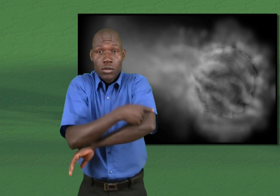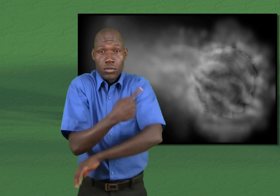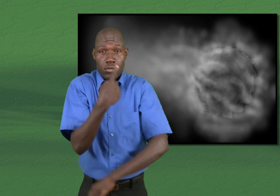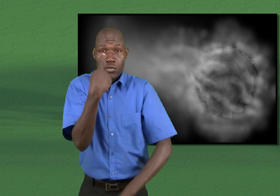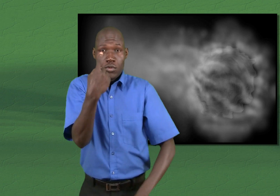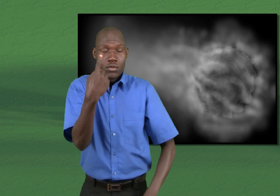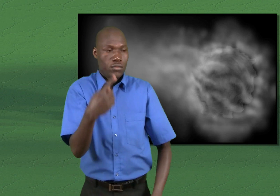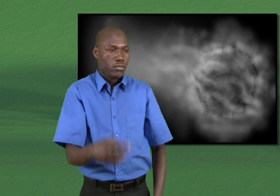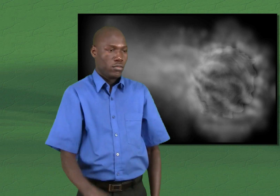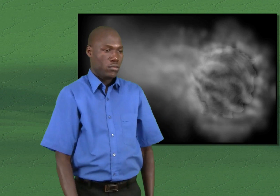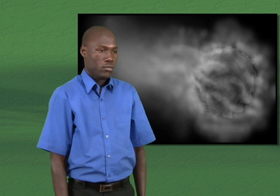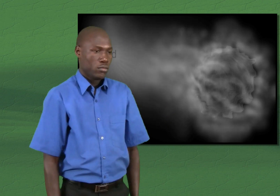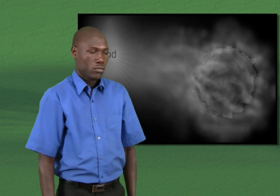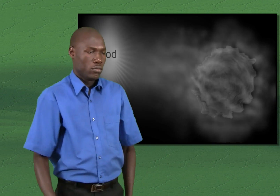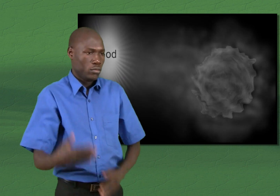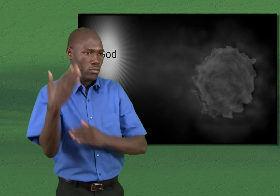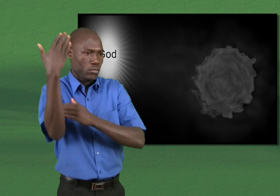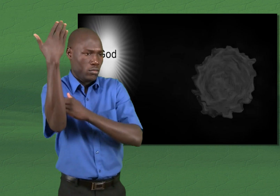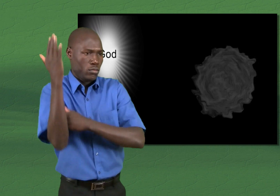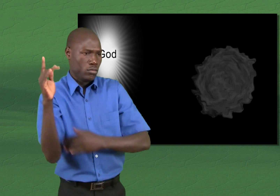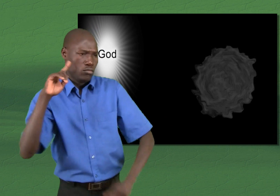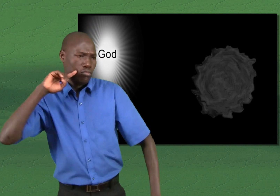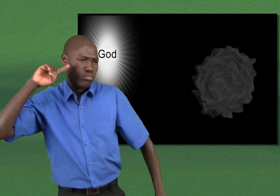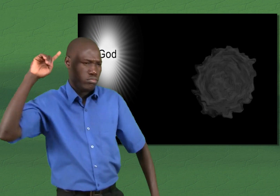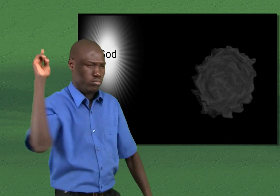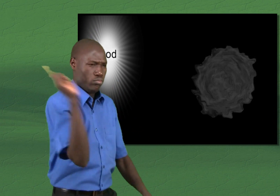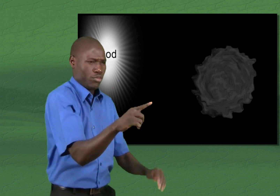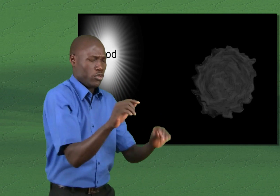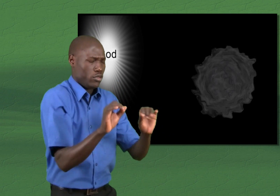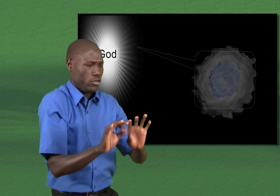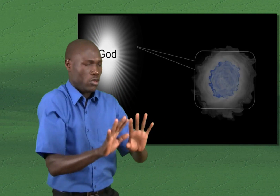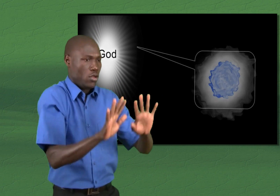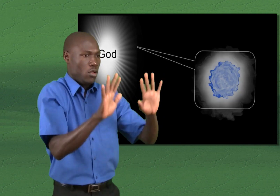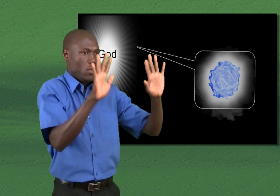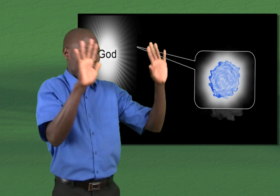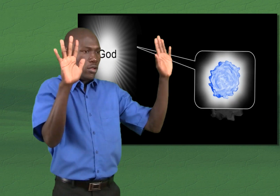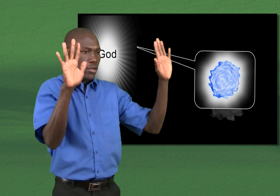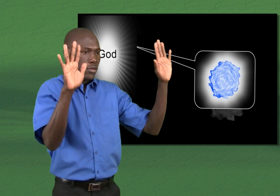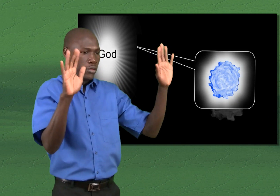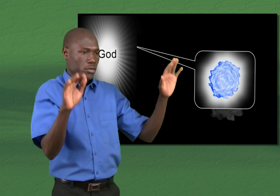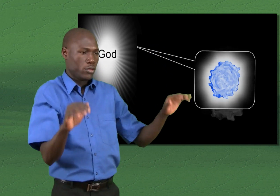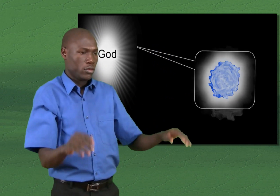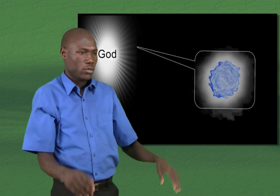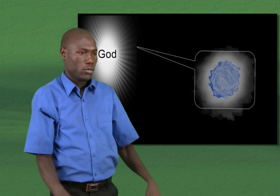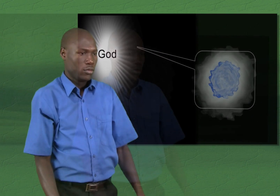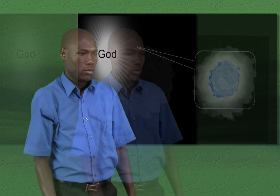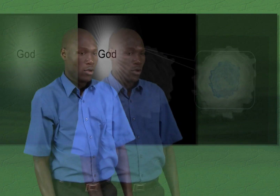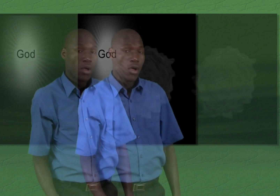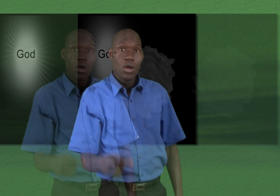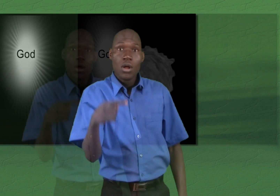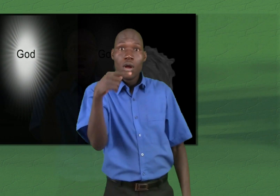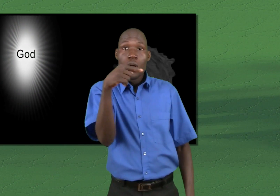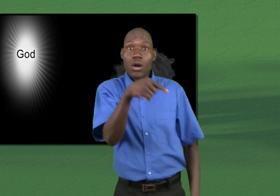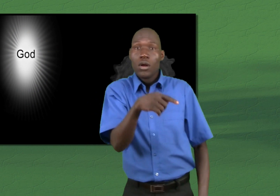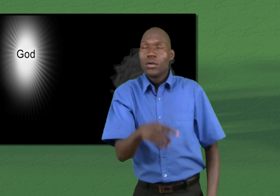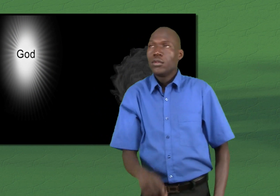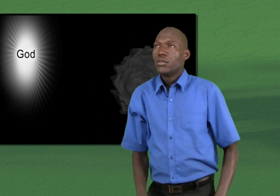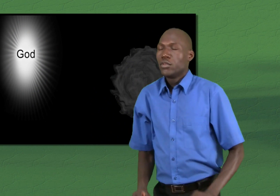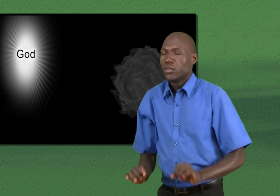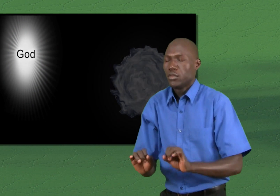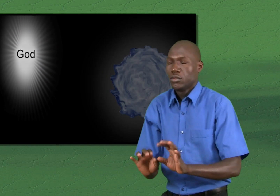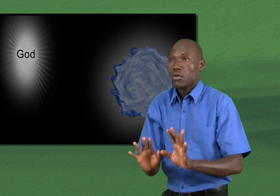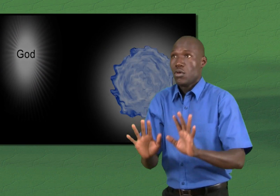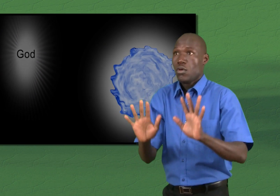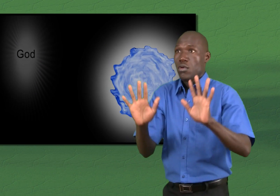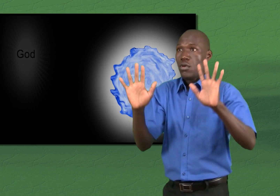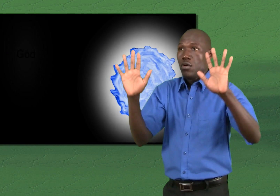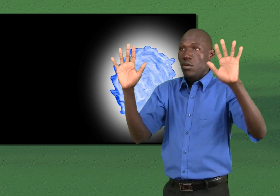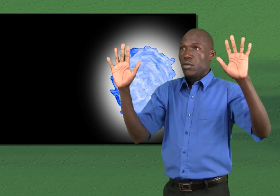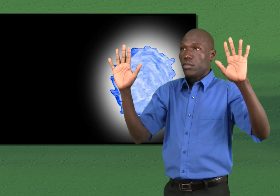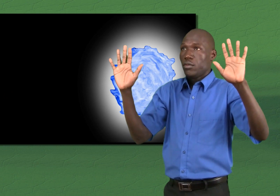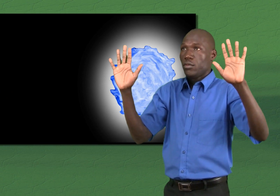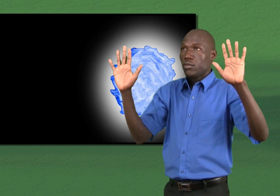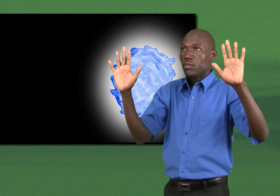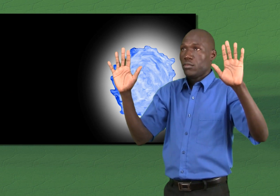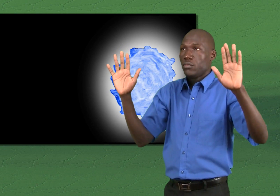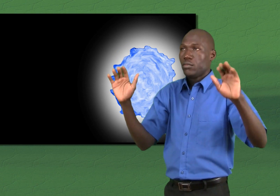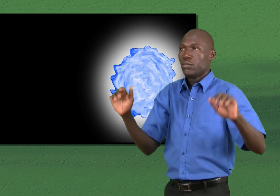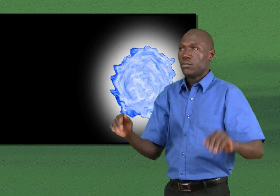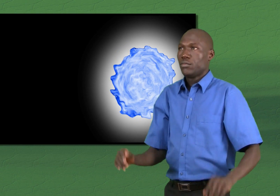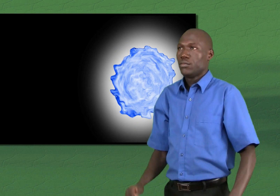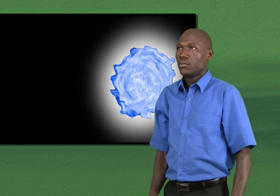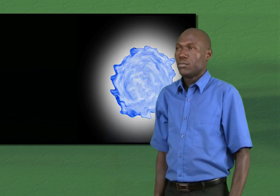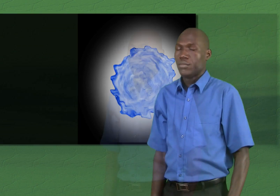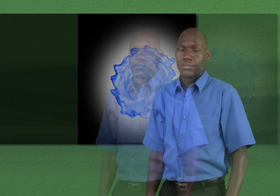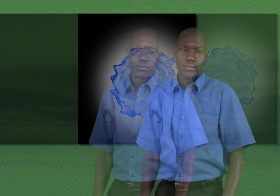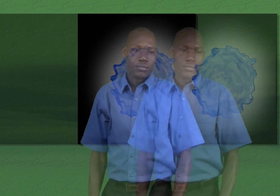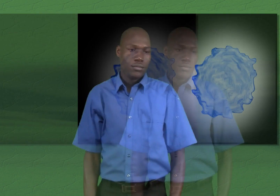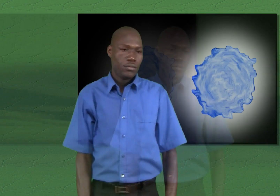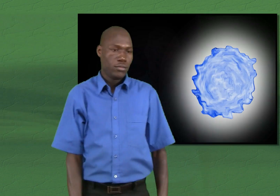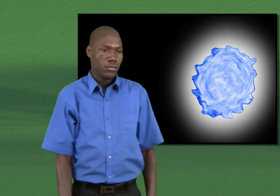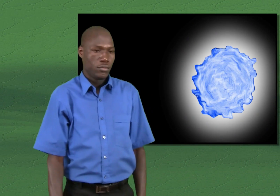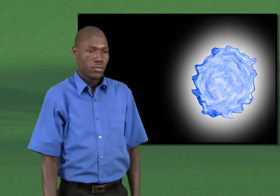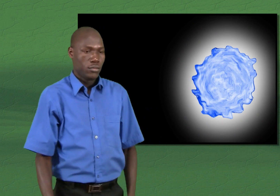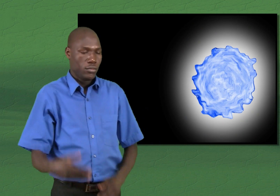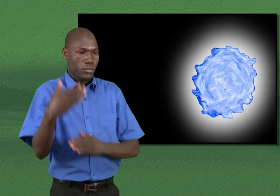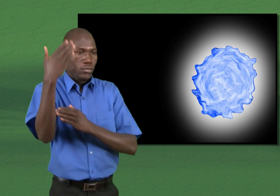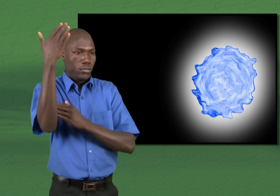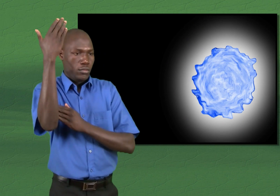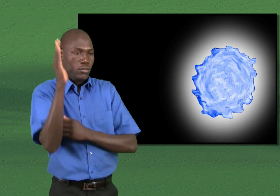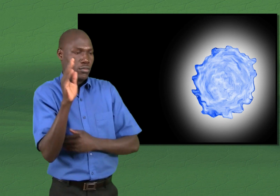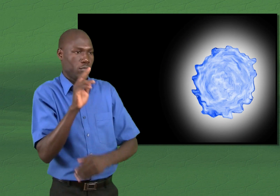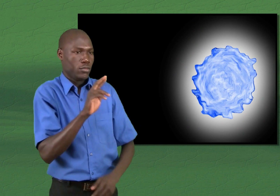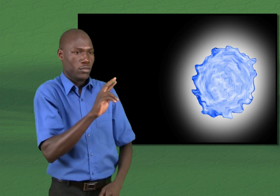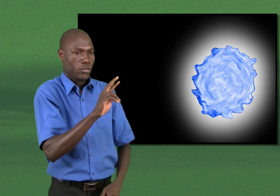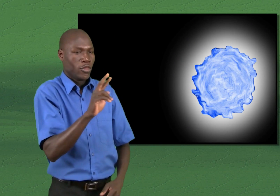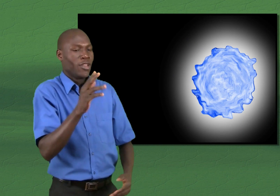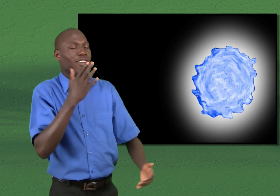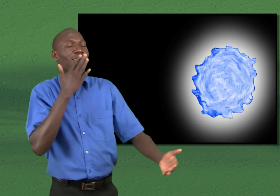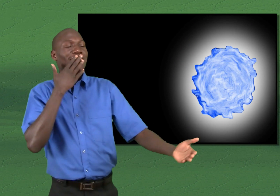And God said, “Let there be light,” and there was light.